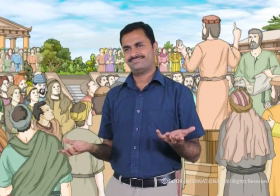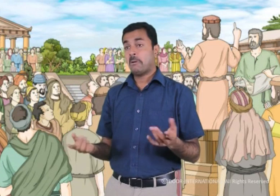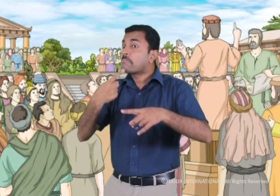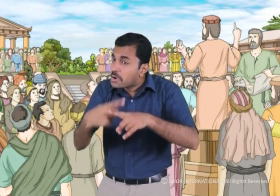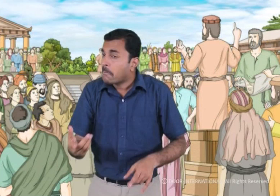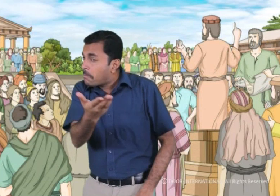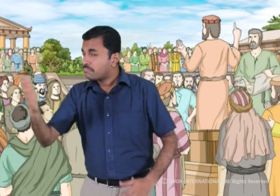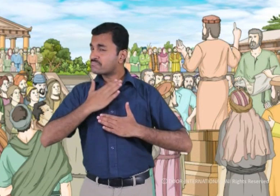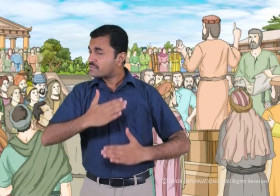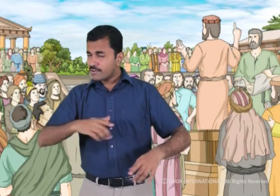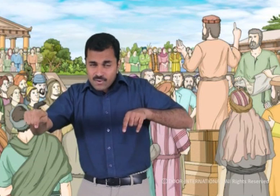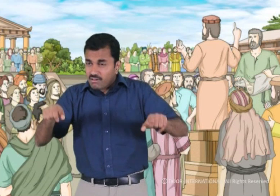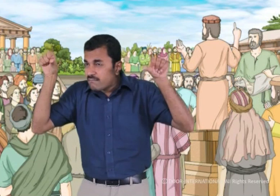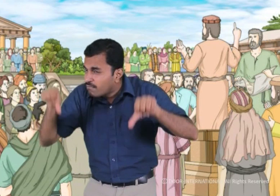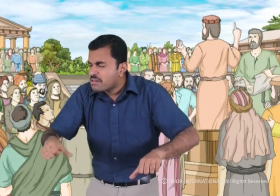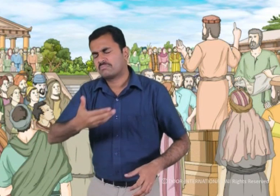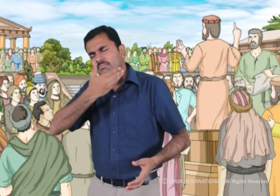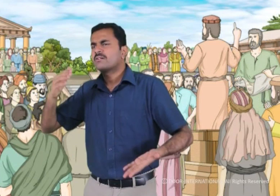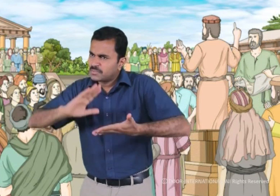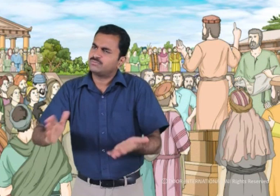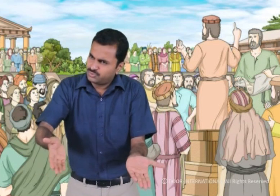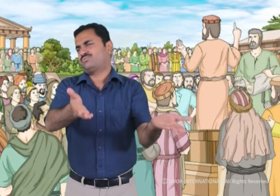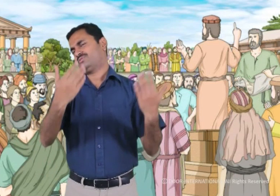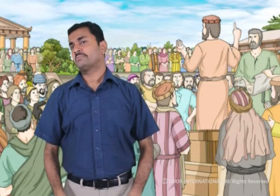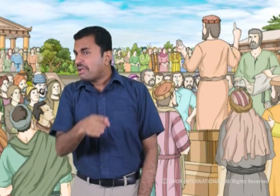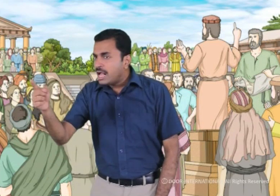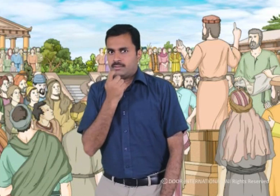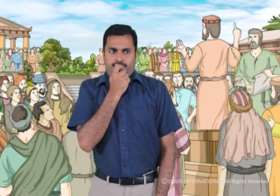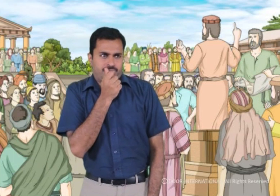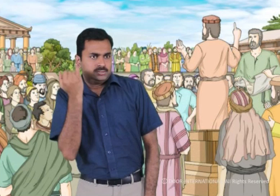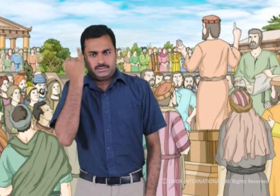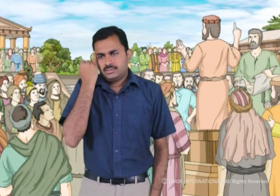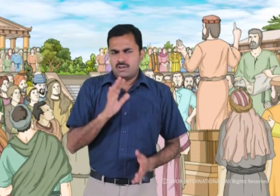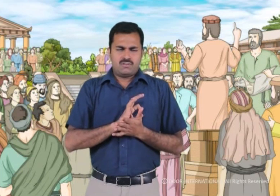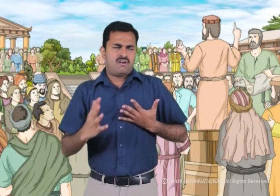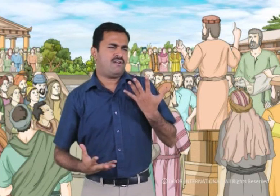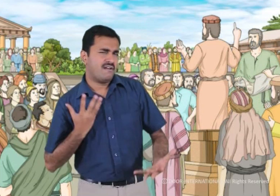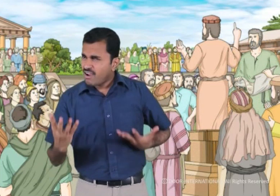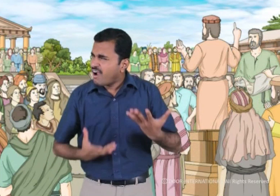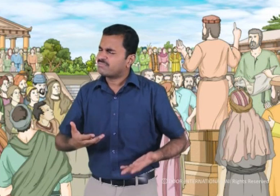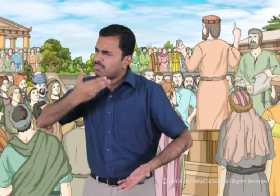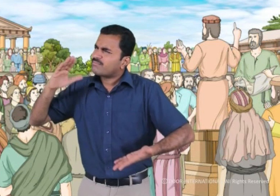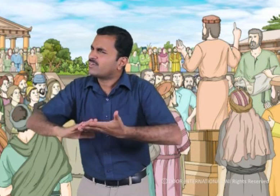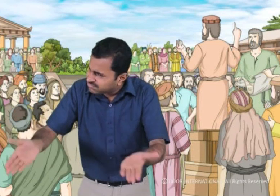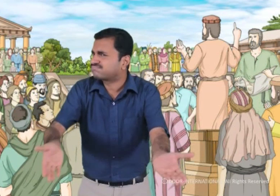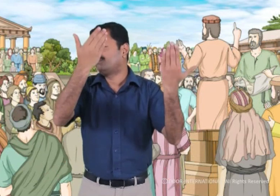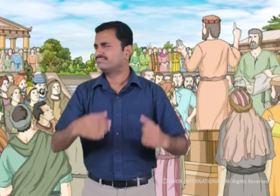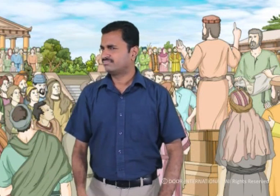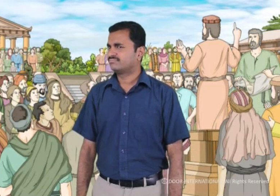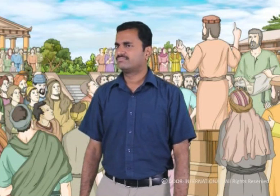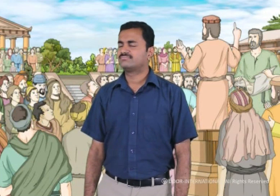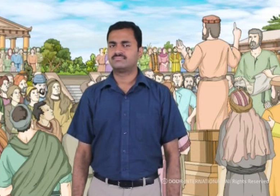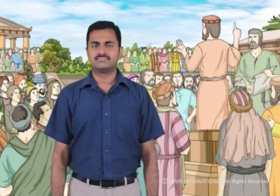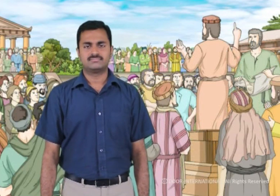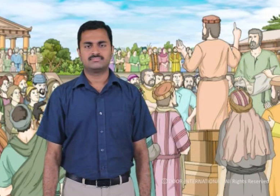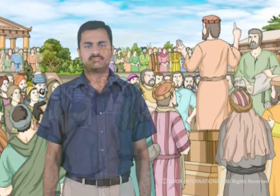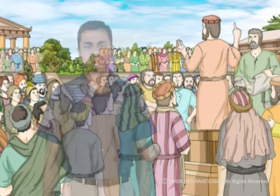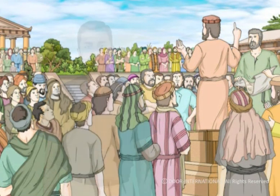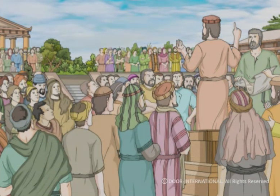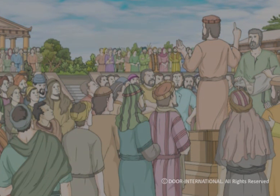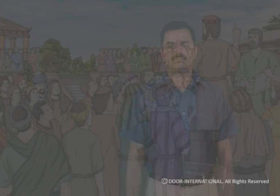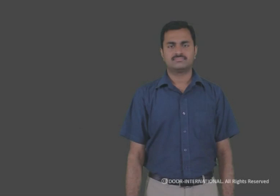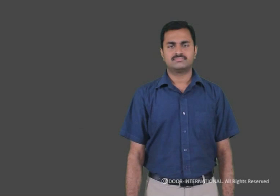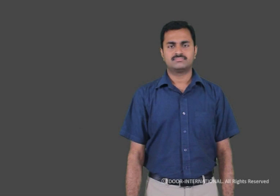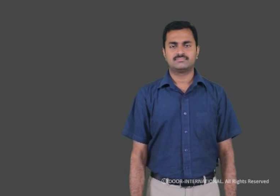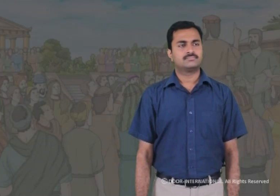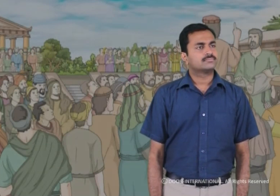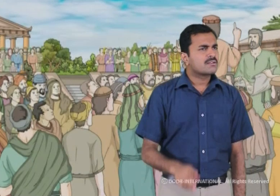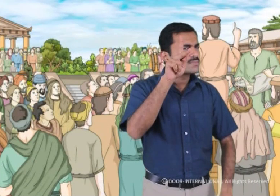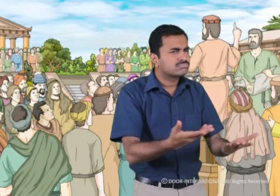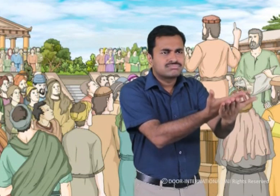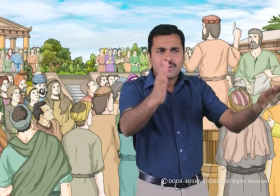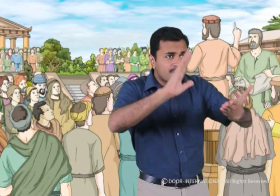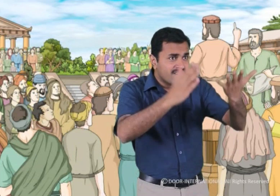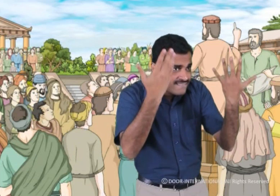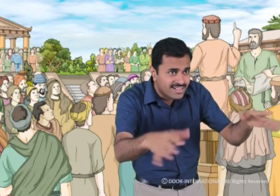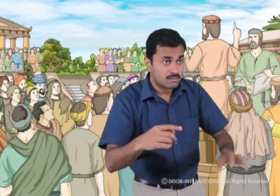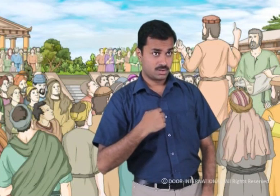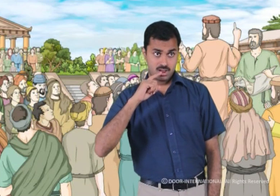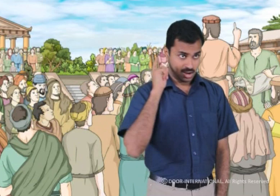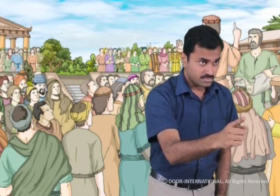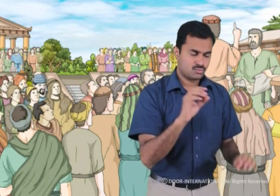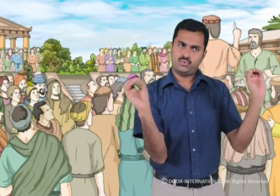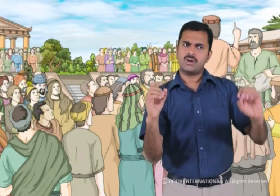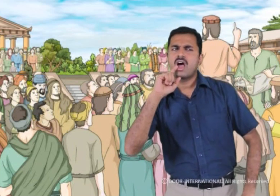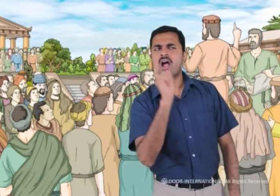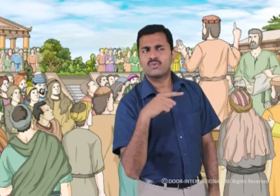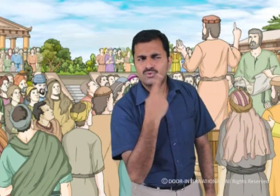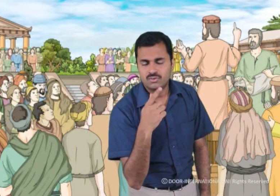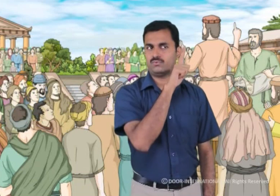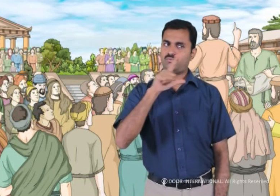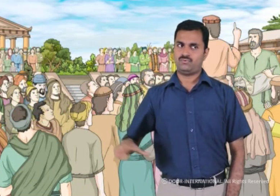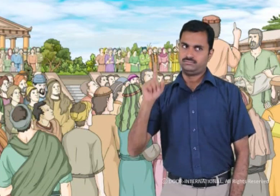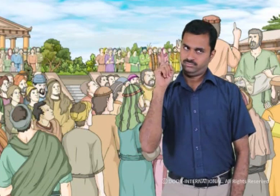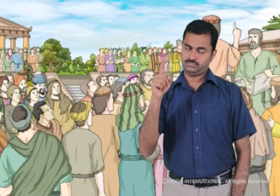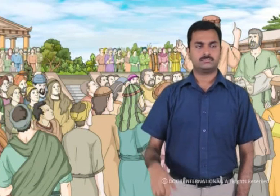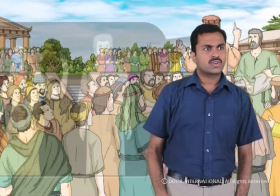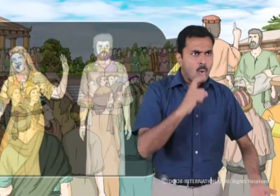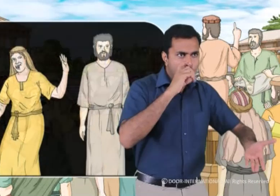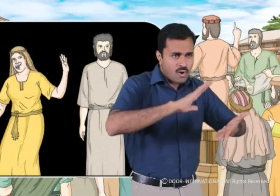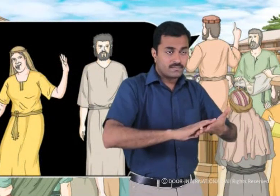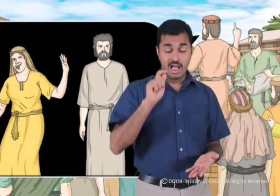But if they cannot control themselves, let them marry. For it is better to marry than to burn with passion.